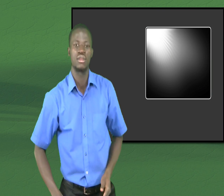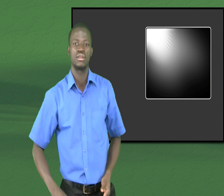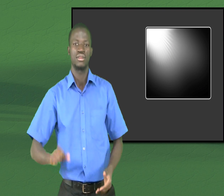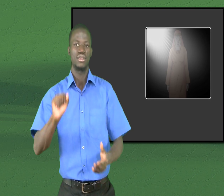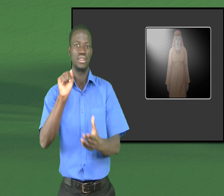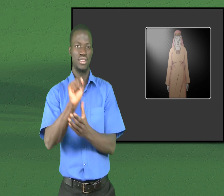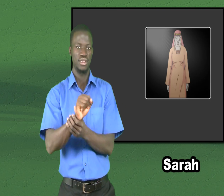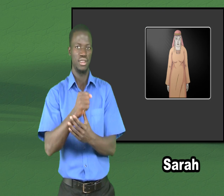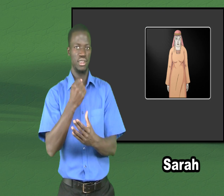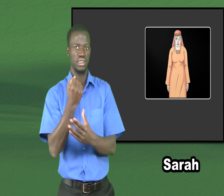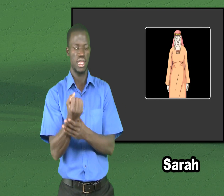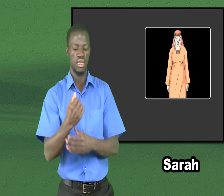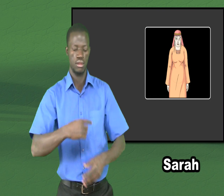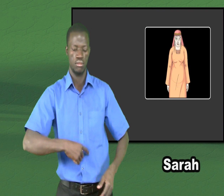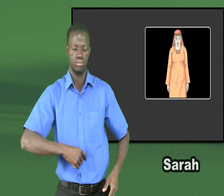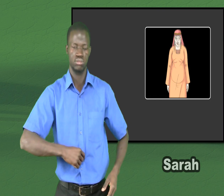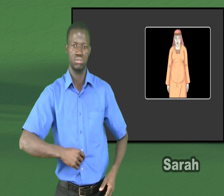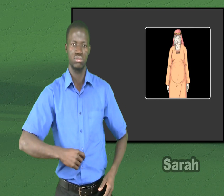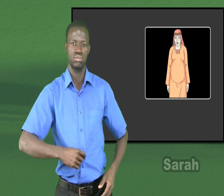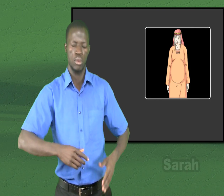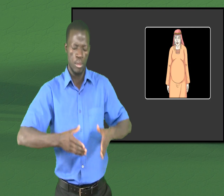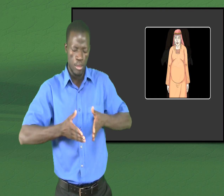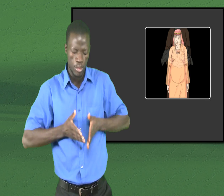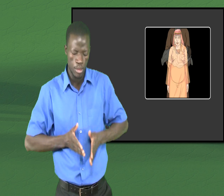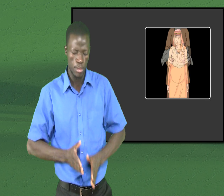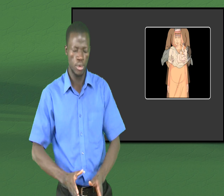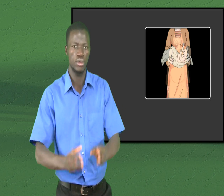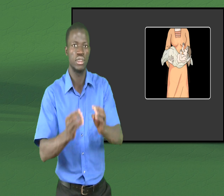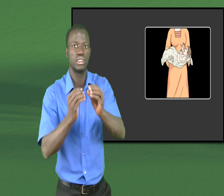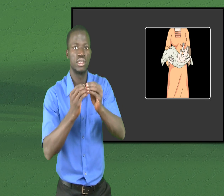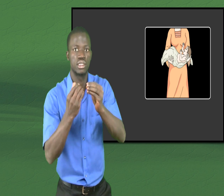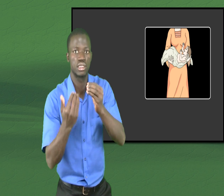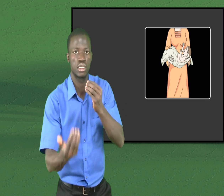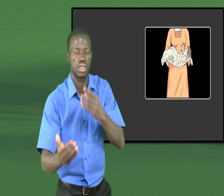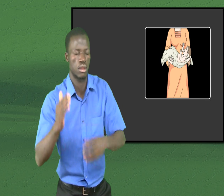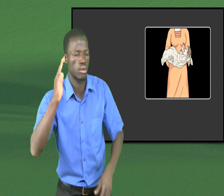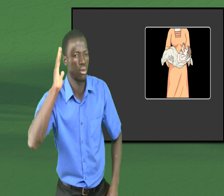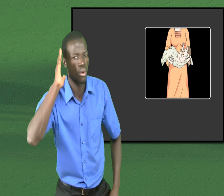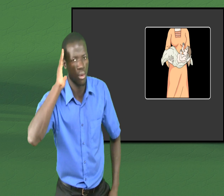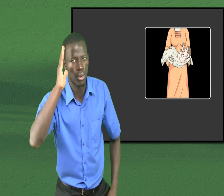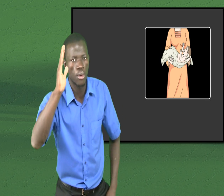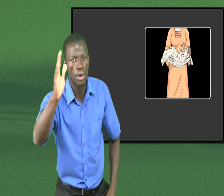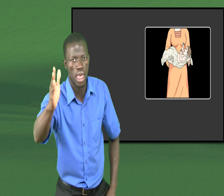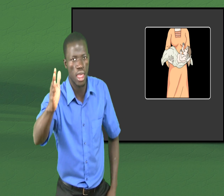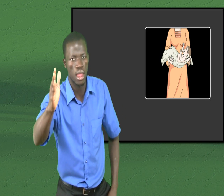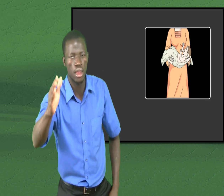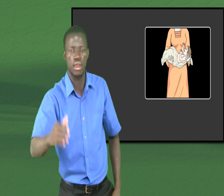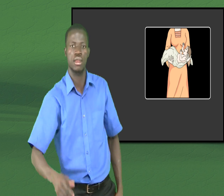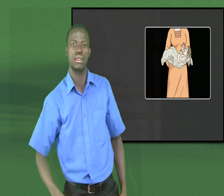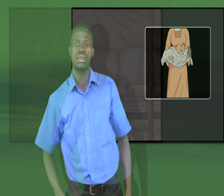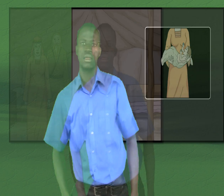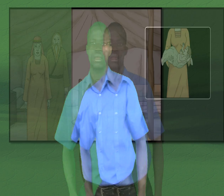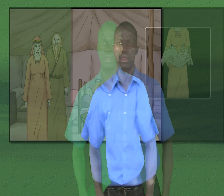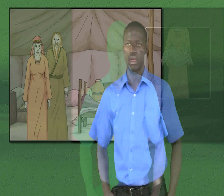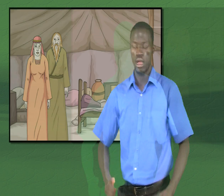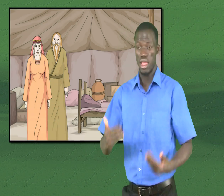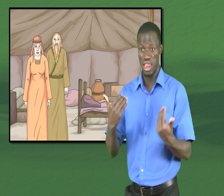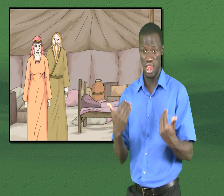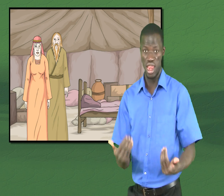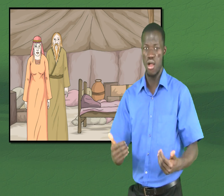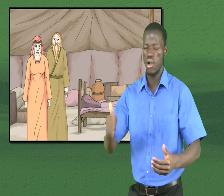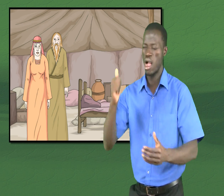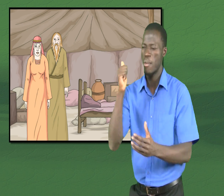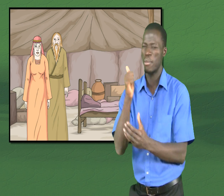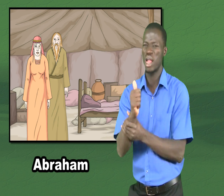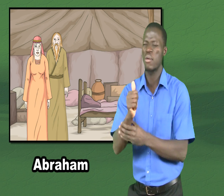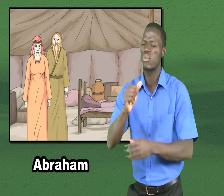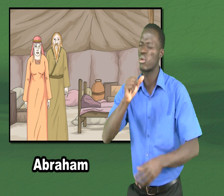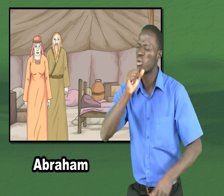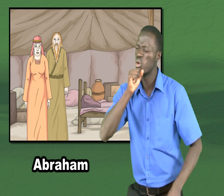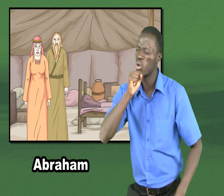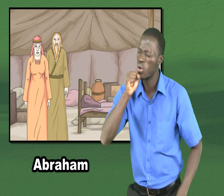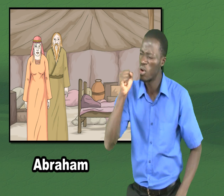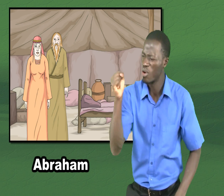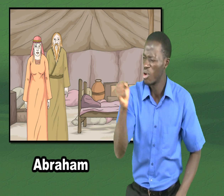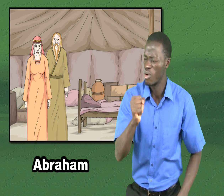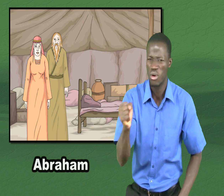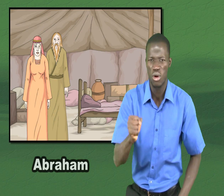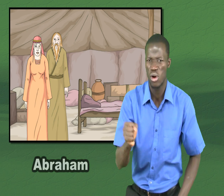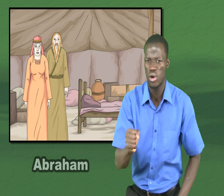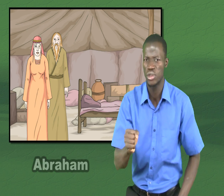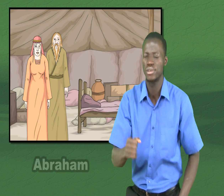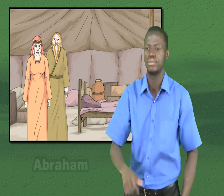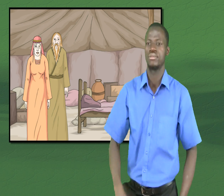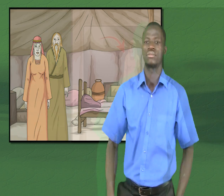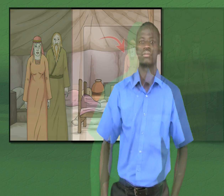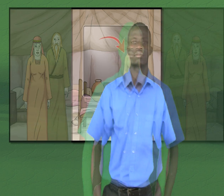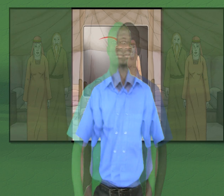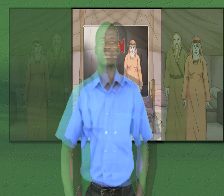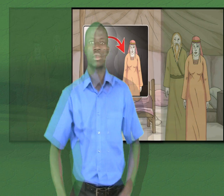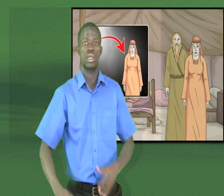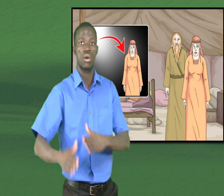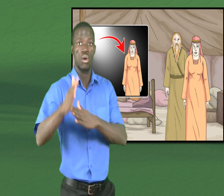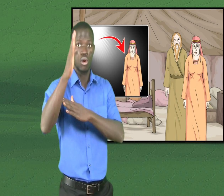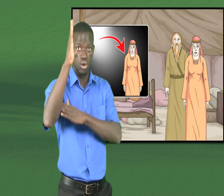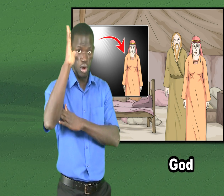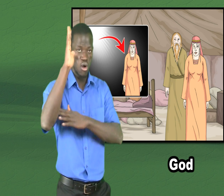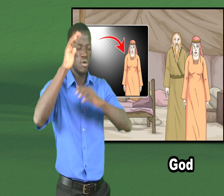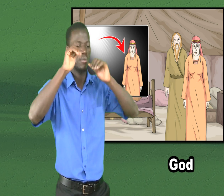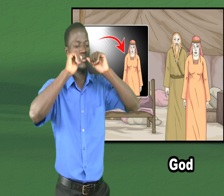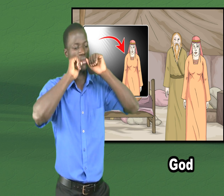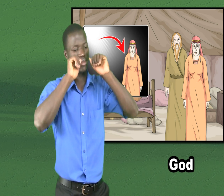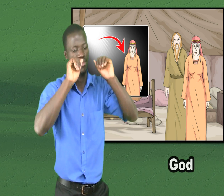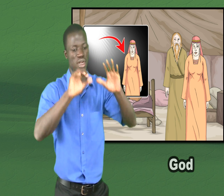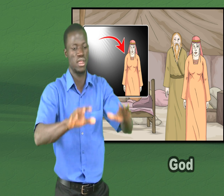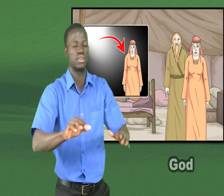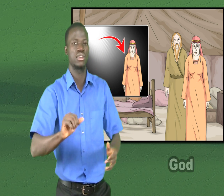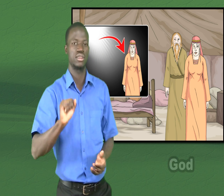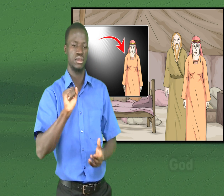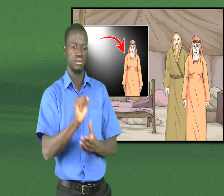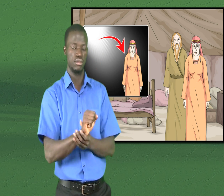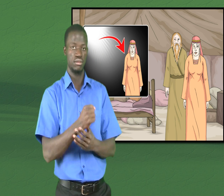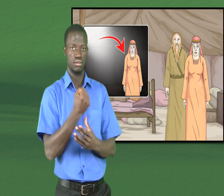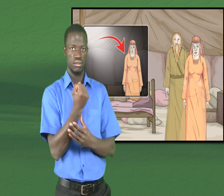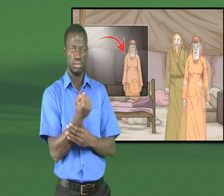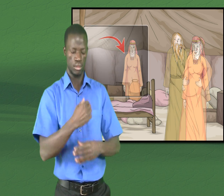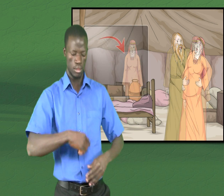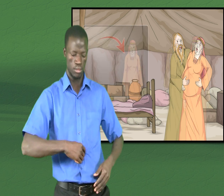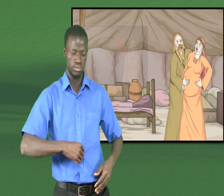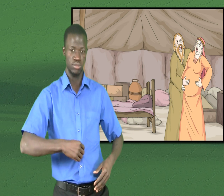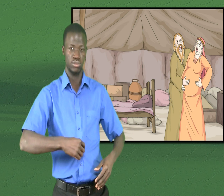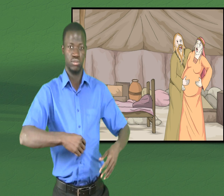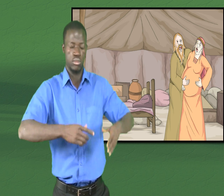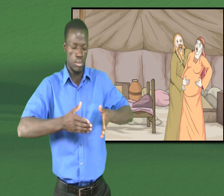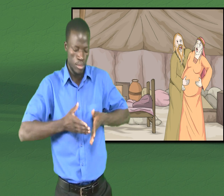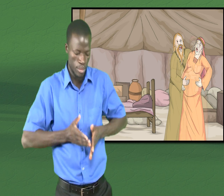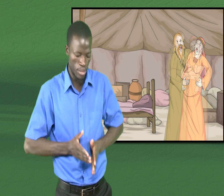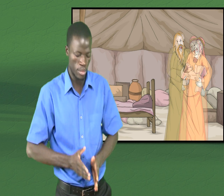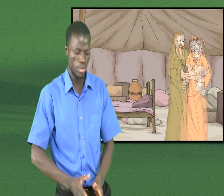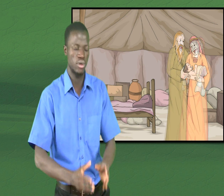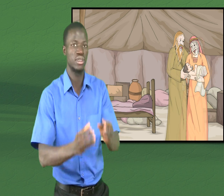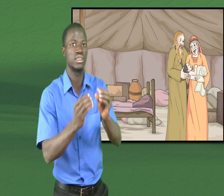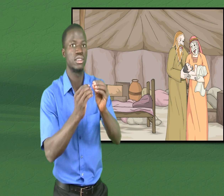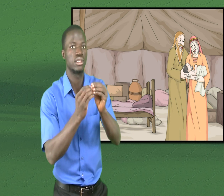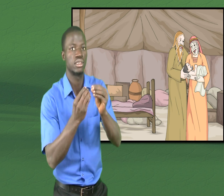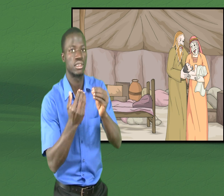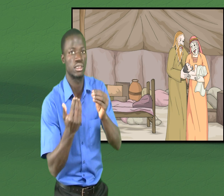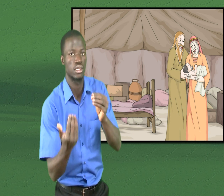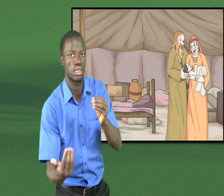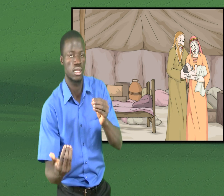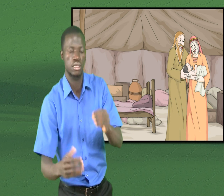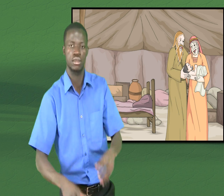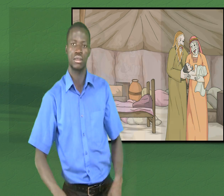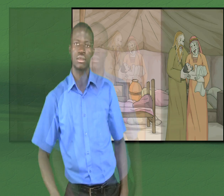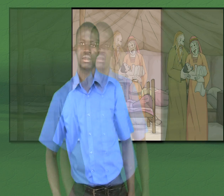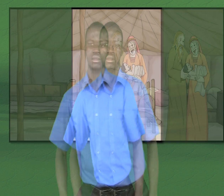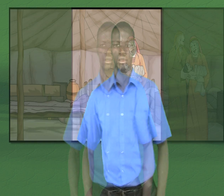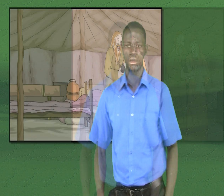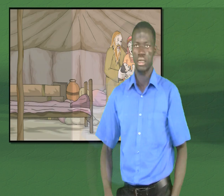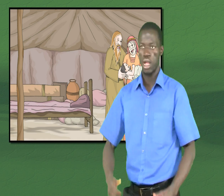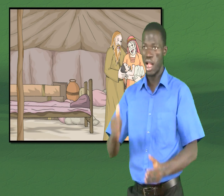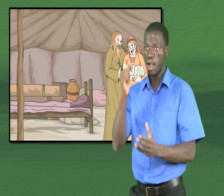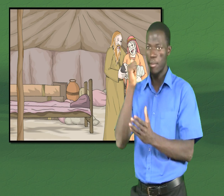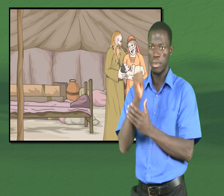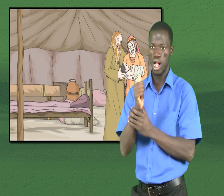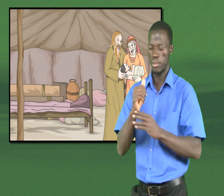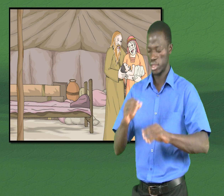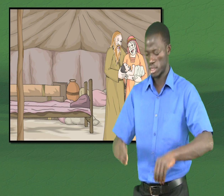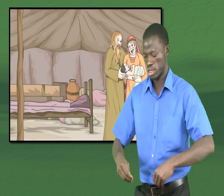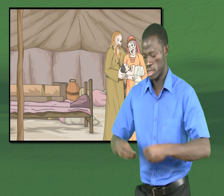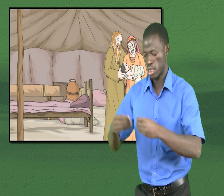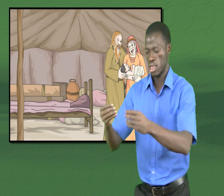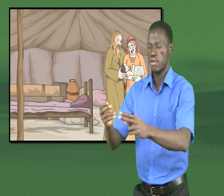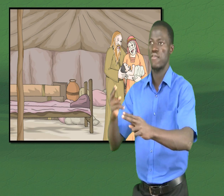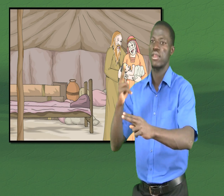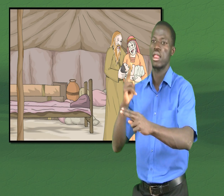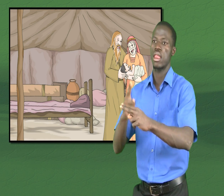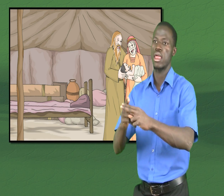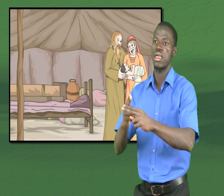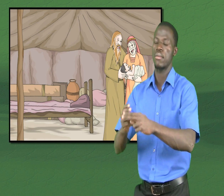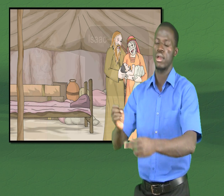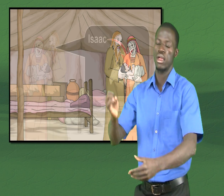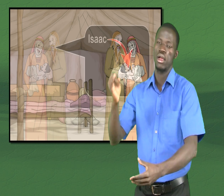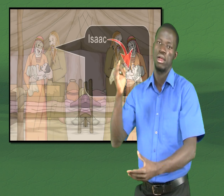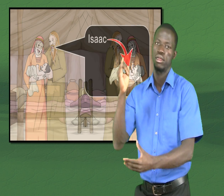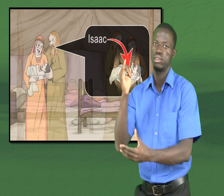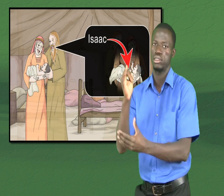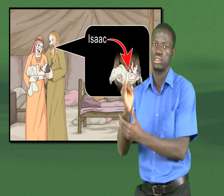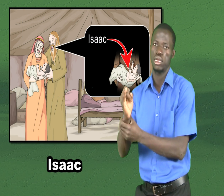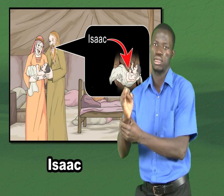So Sarah conceived and bore a son to Abraham in his old age, at the very time God had promised.